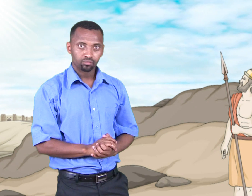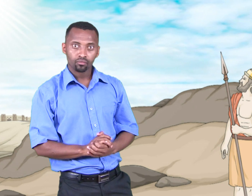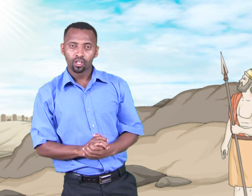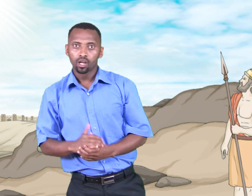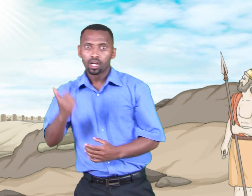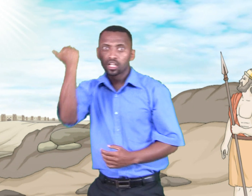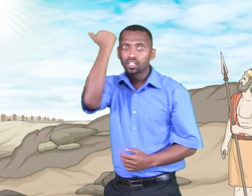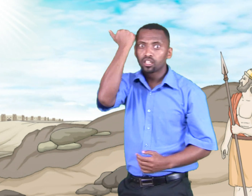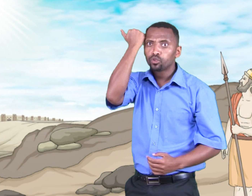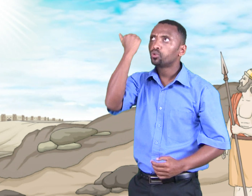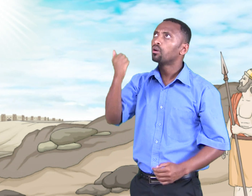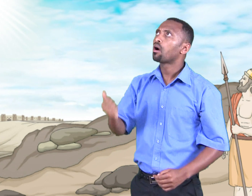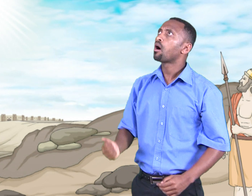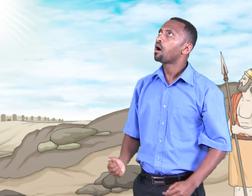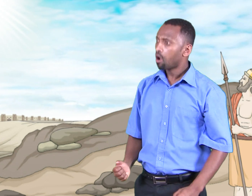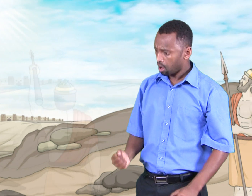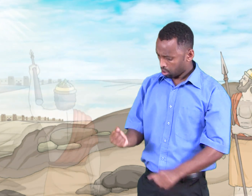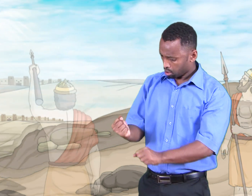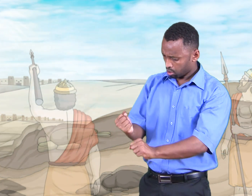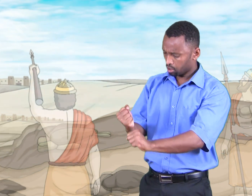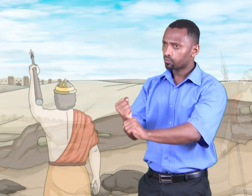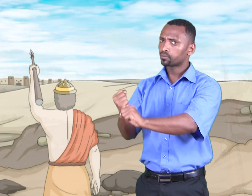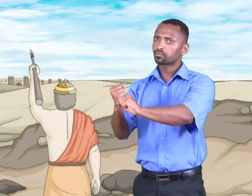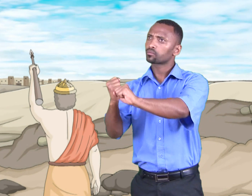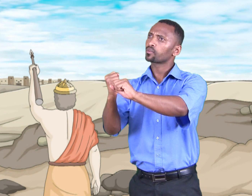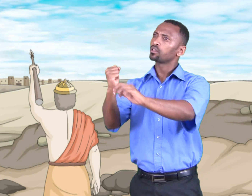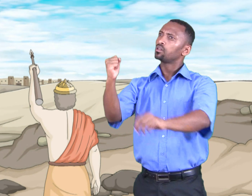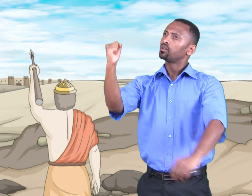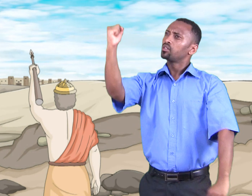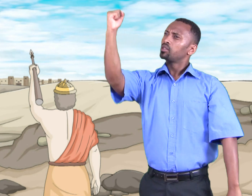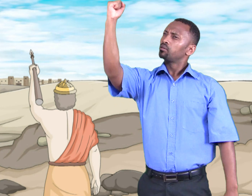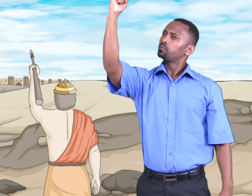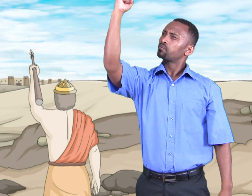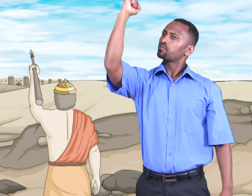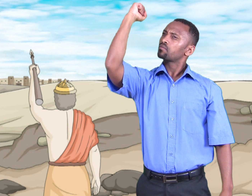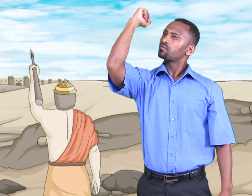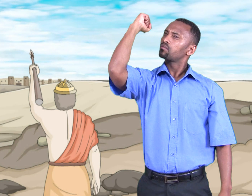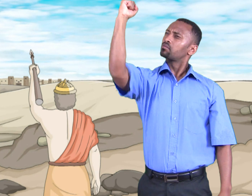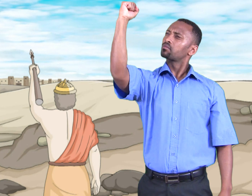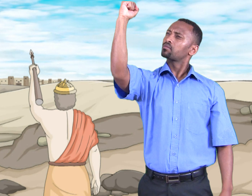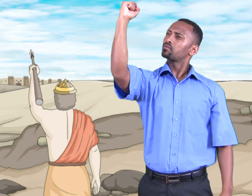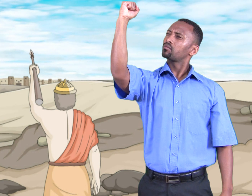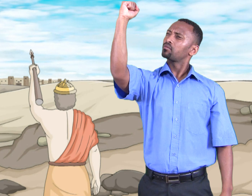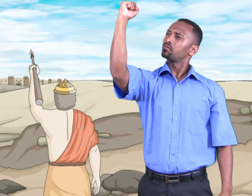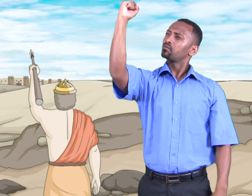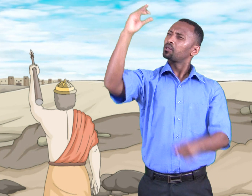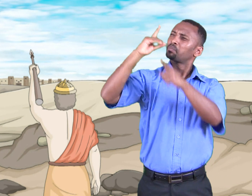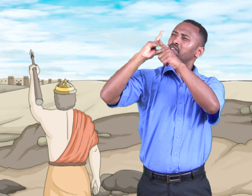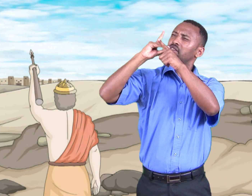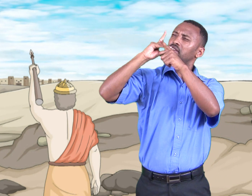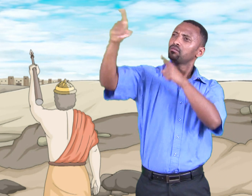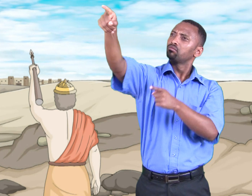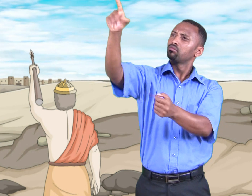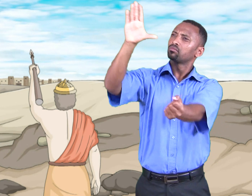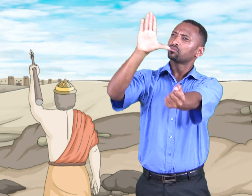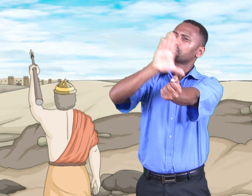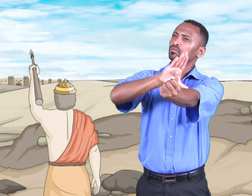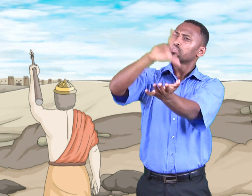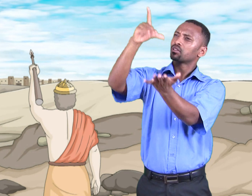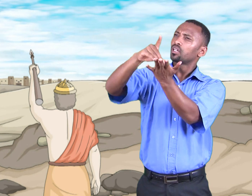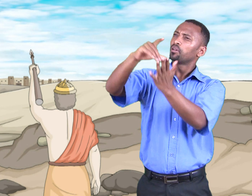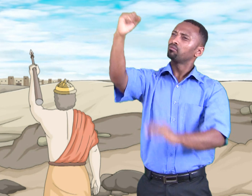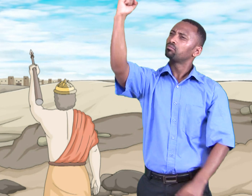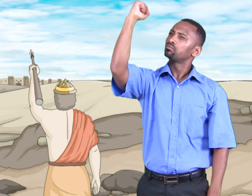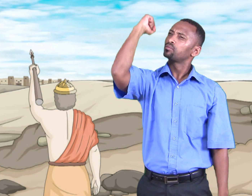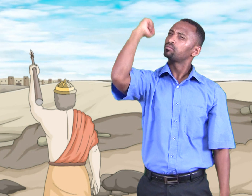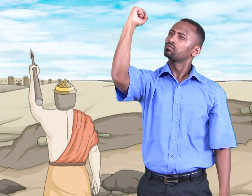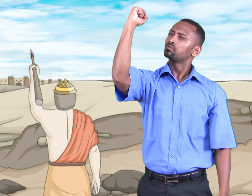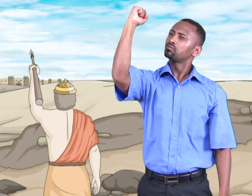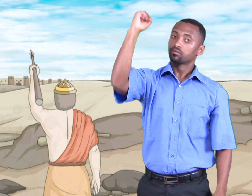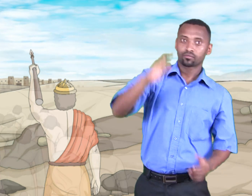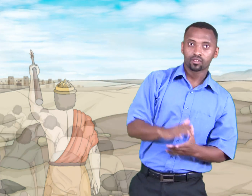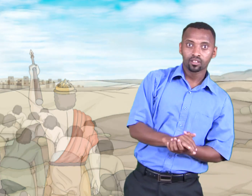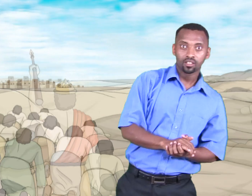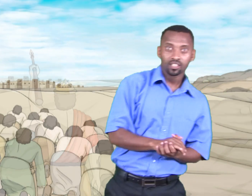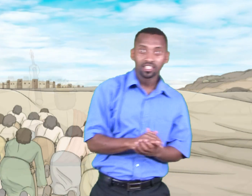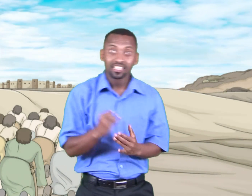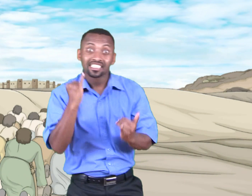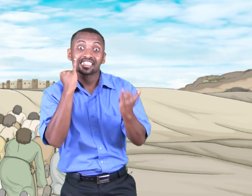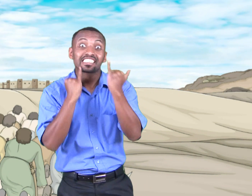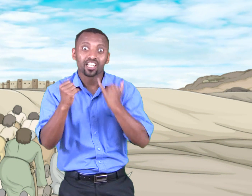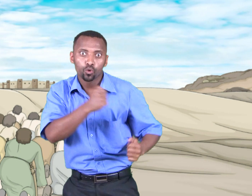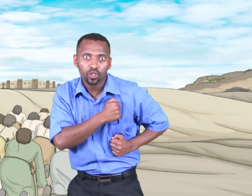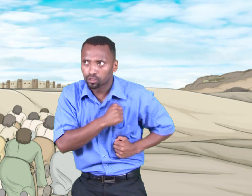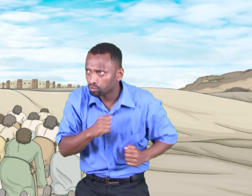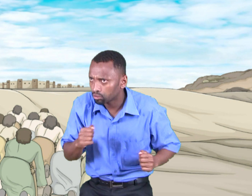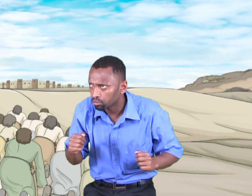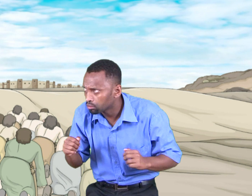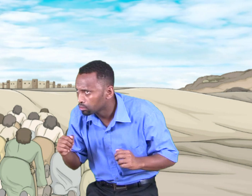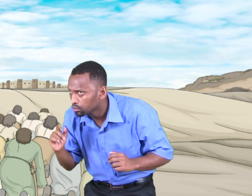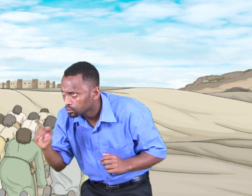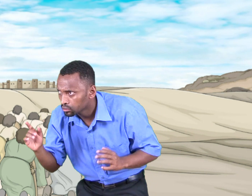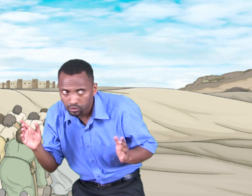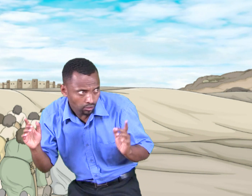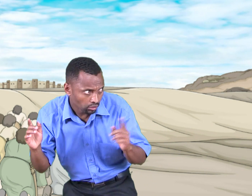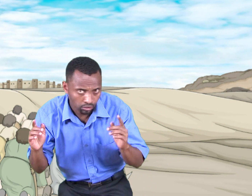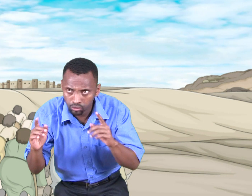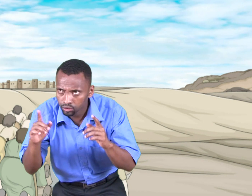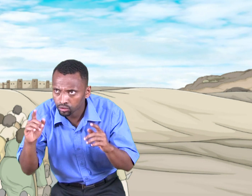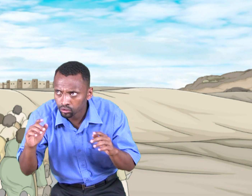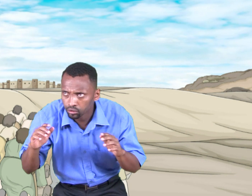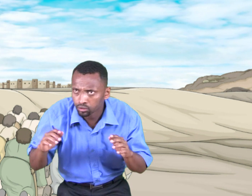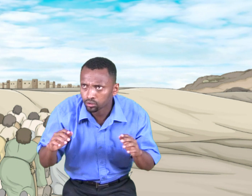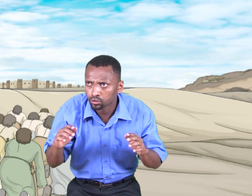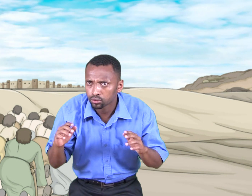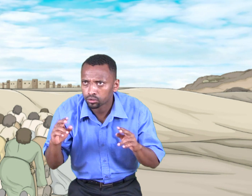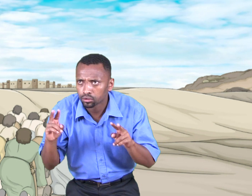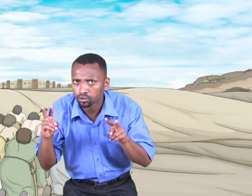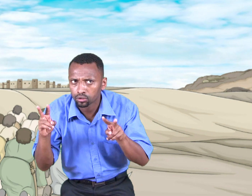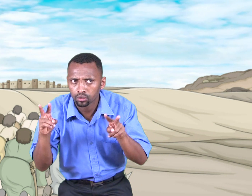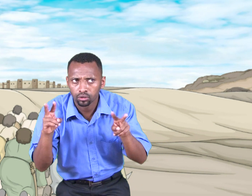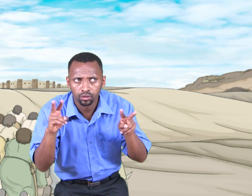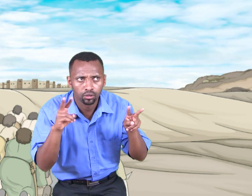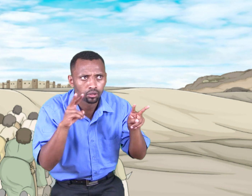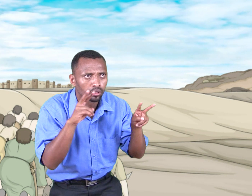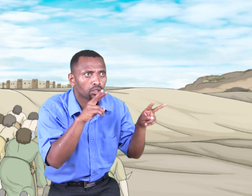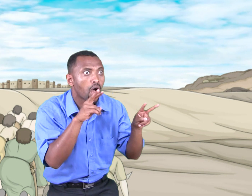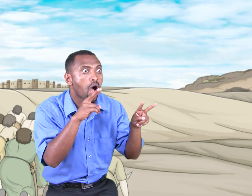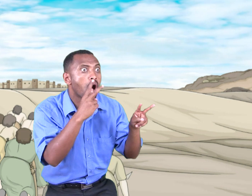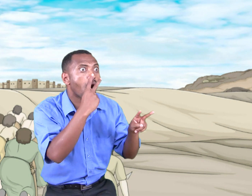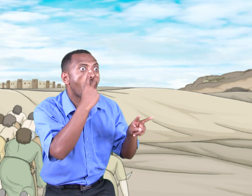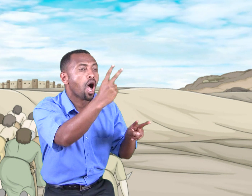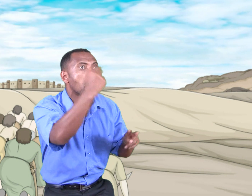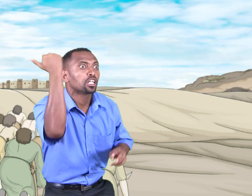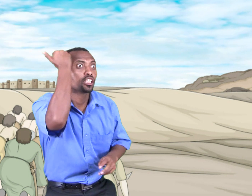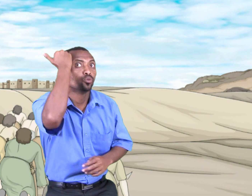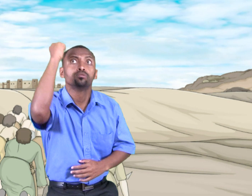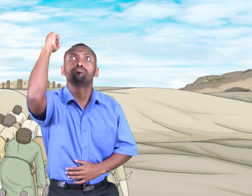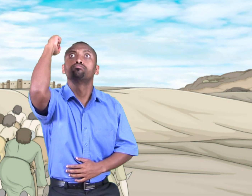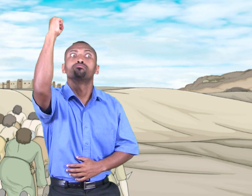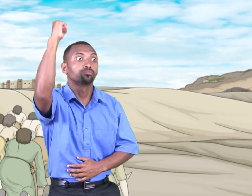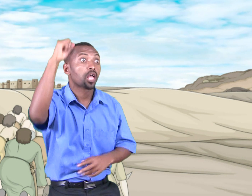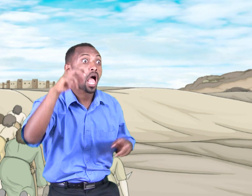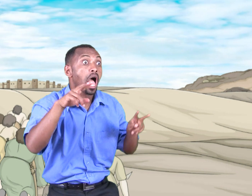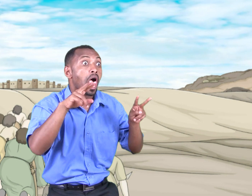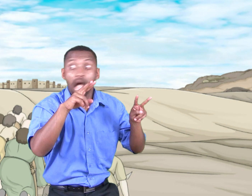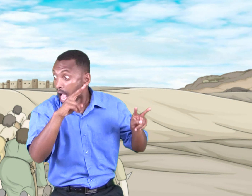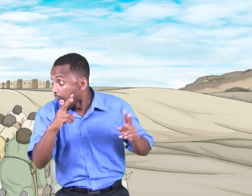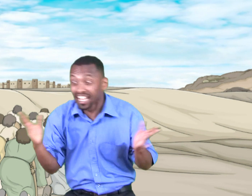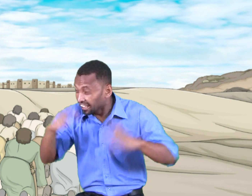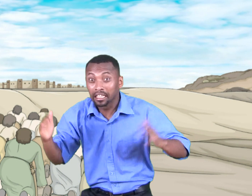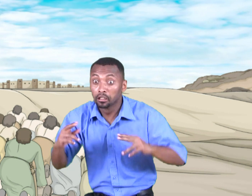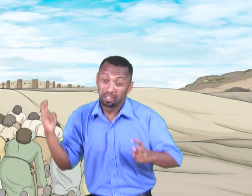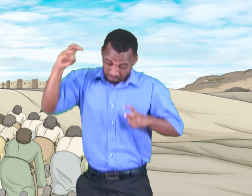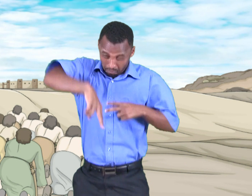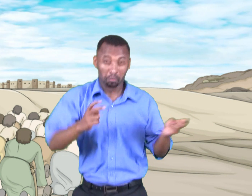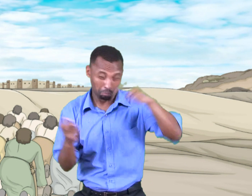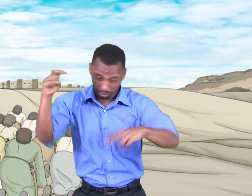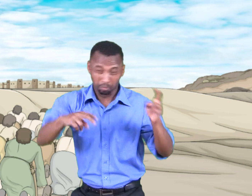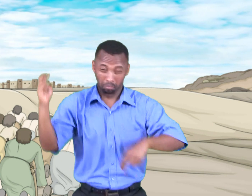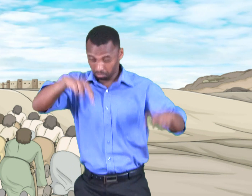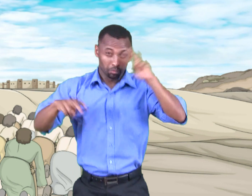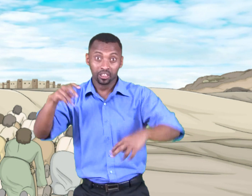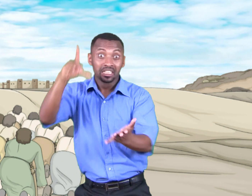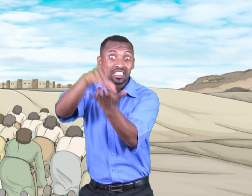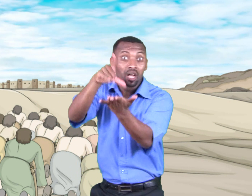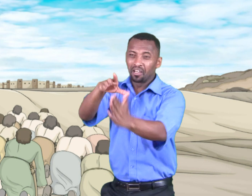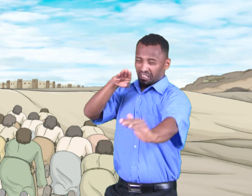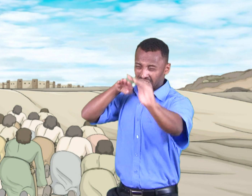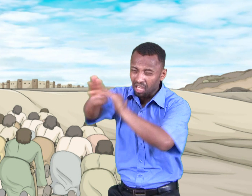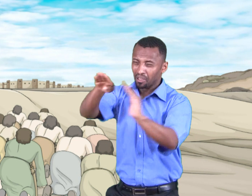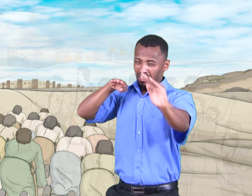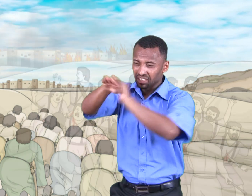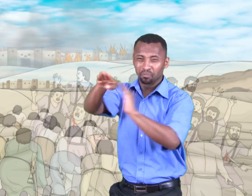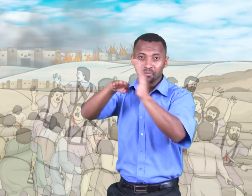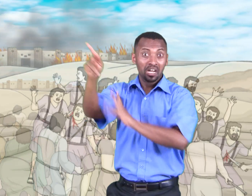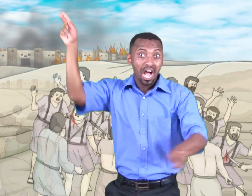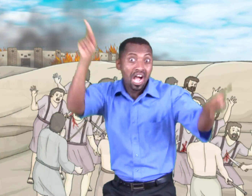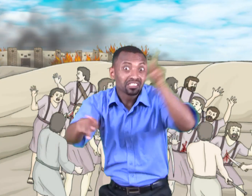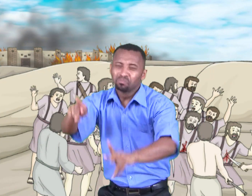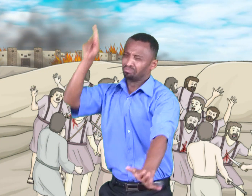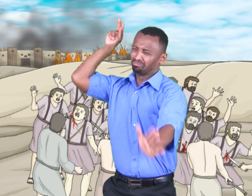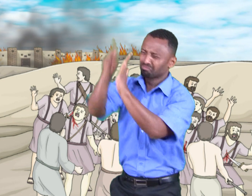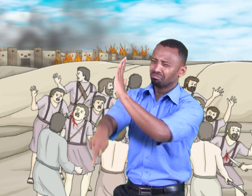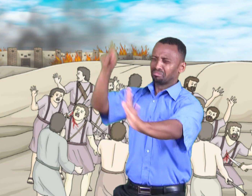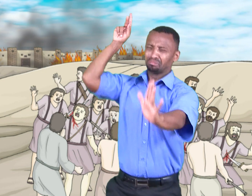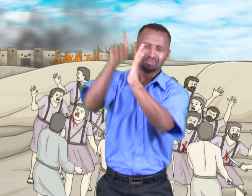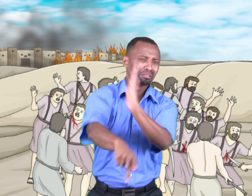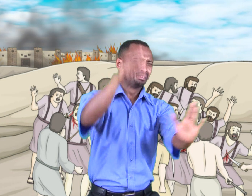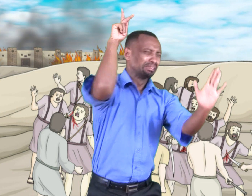So Joshua held out his battle lance toward Ai, and as soon as he did so, the men in ambush rose quickly from their position. They rushed forward, entered the city, captured it, and immediately set it on fire.